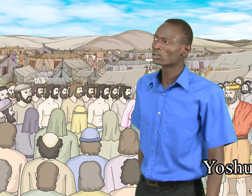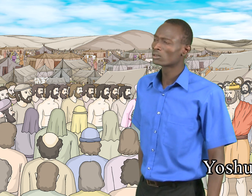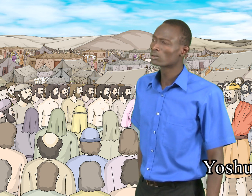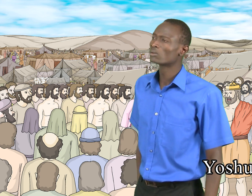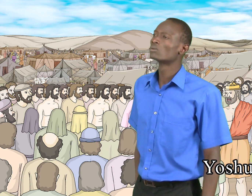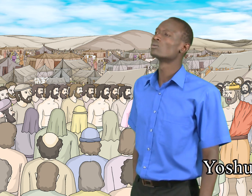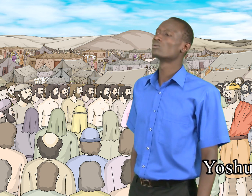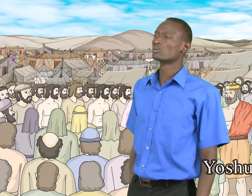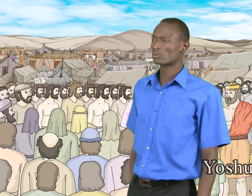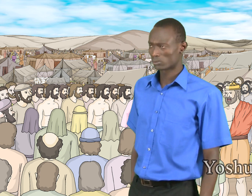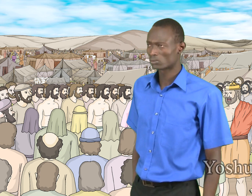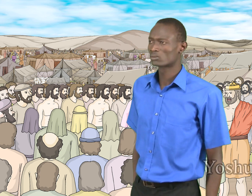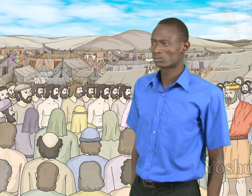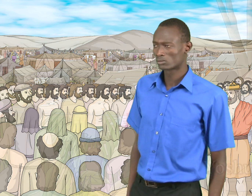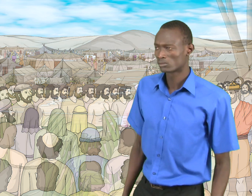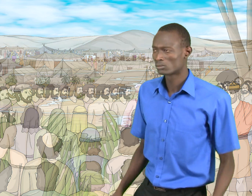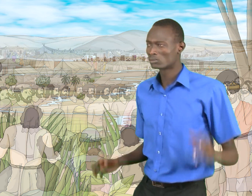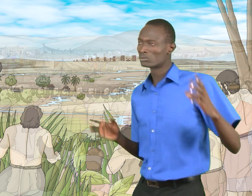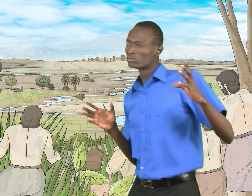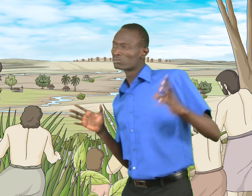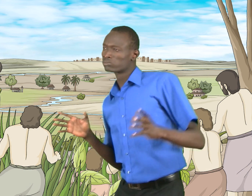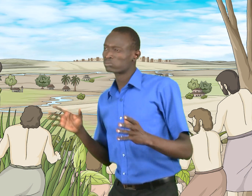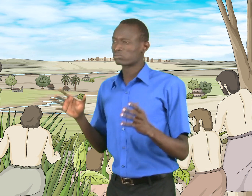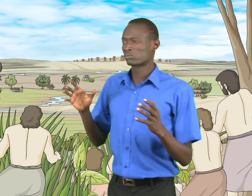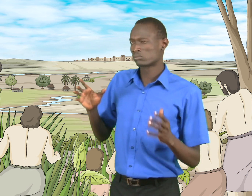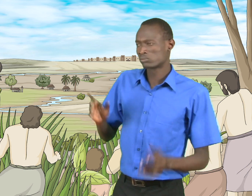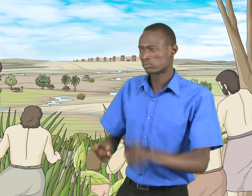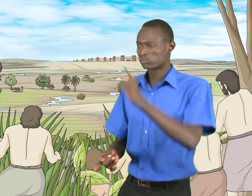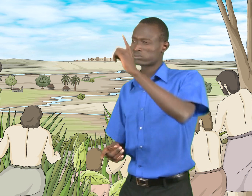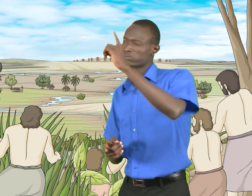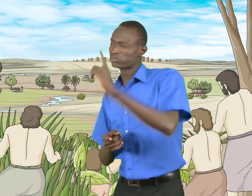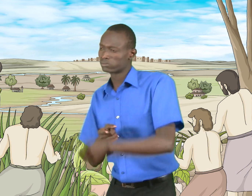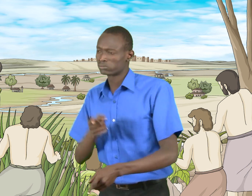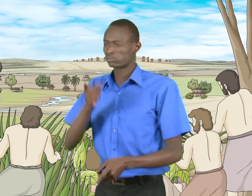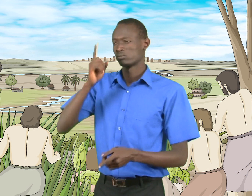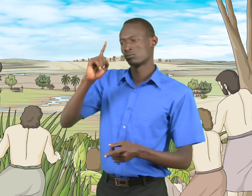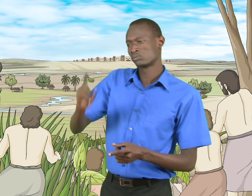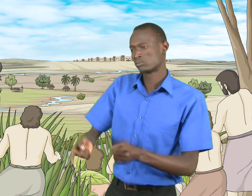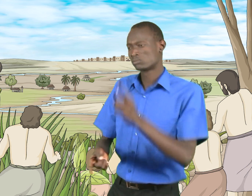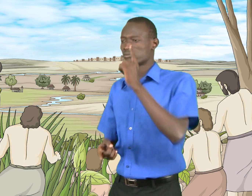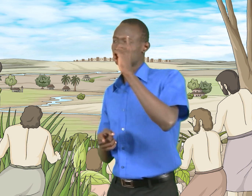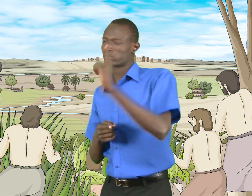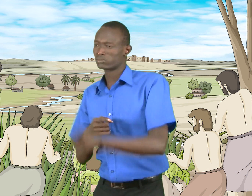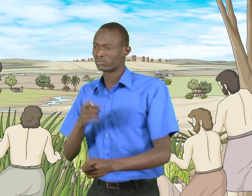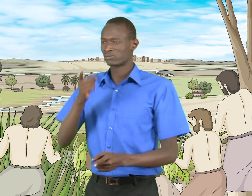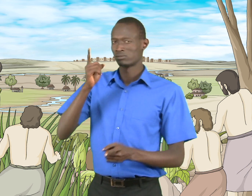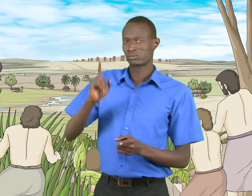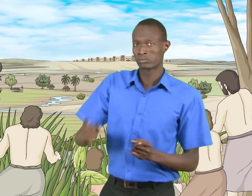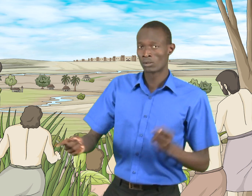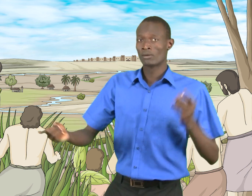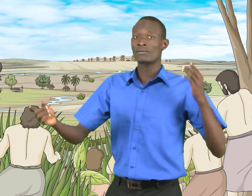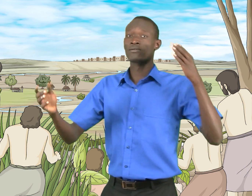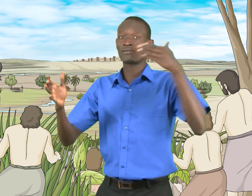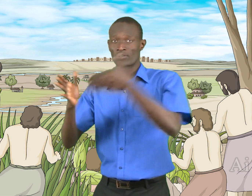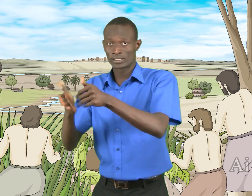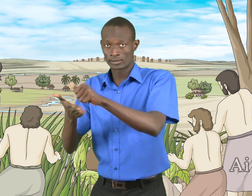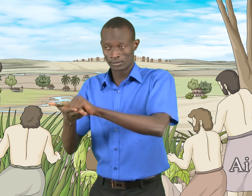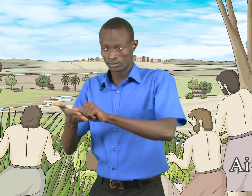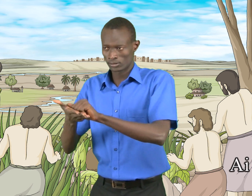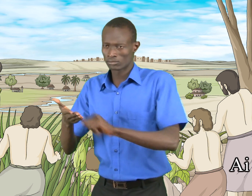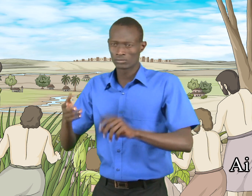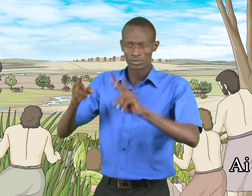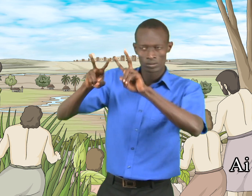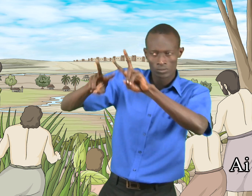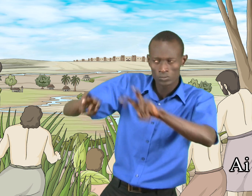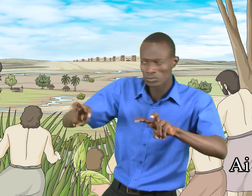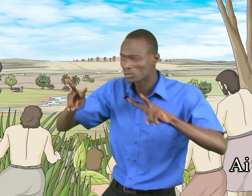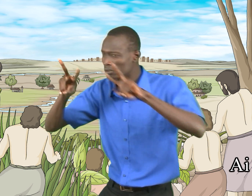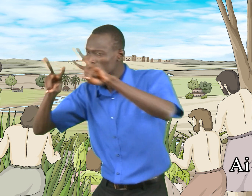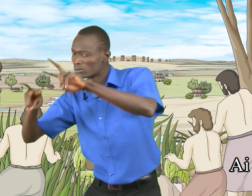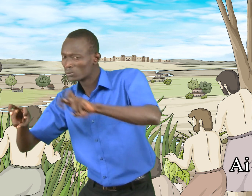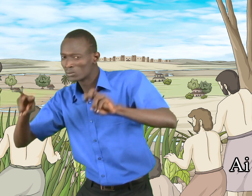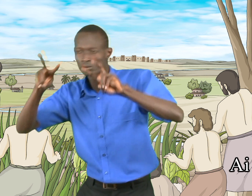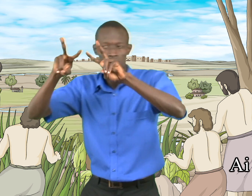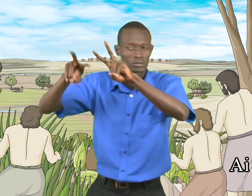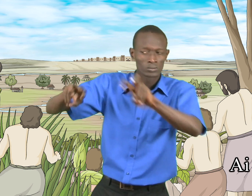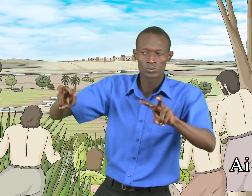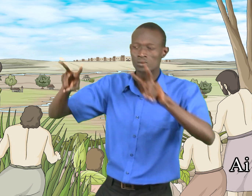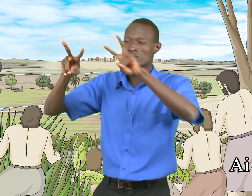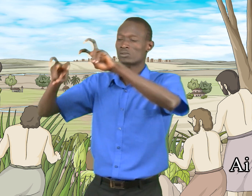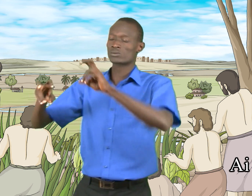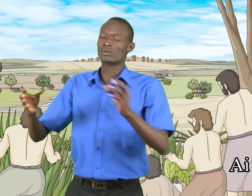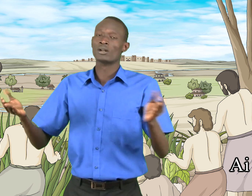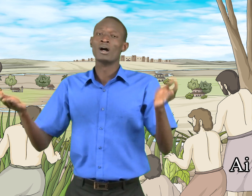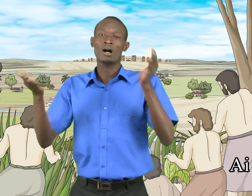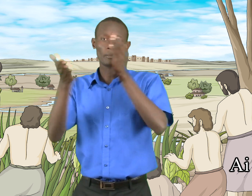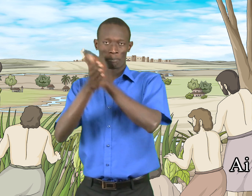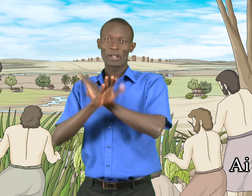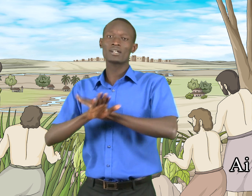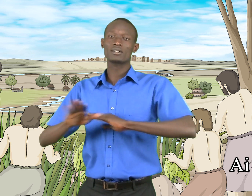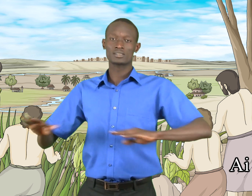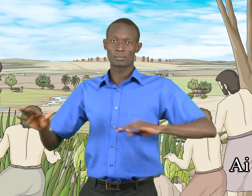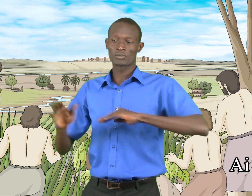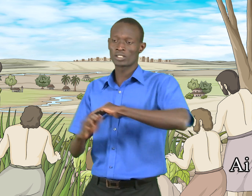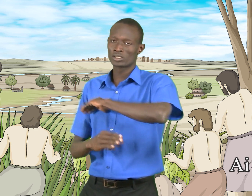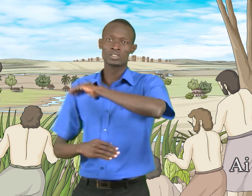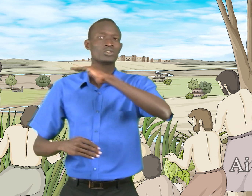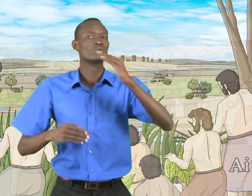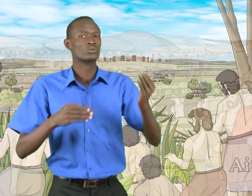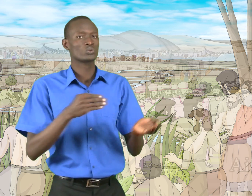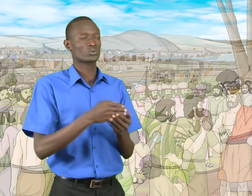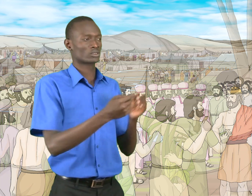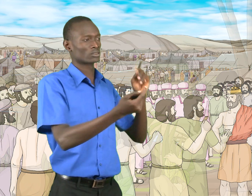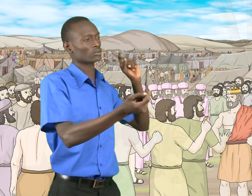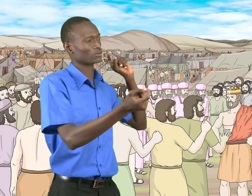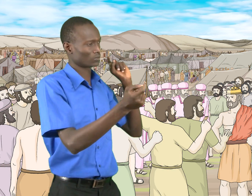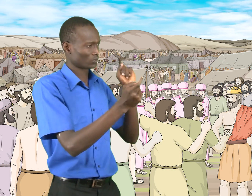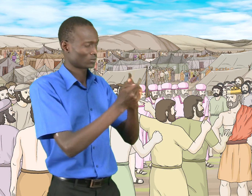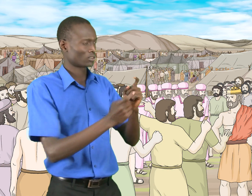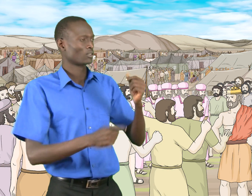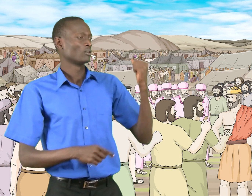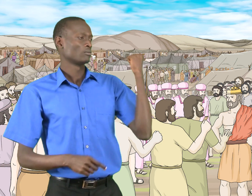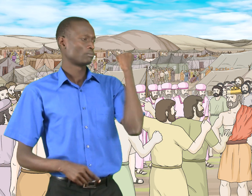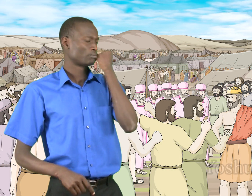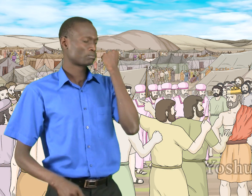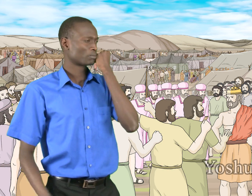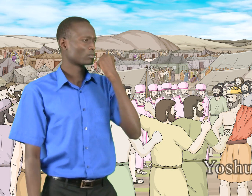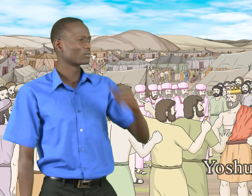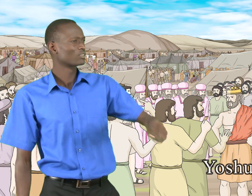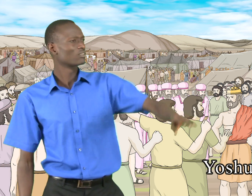So the men went up and spied out Ai.